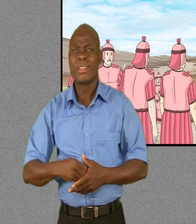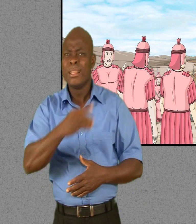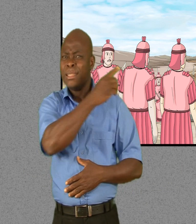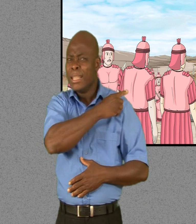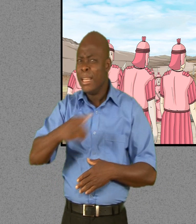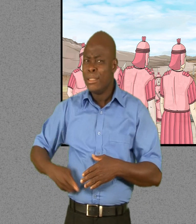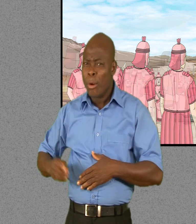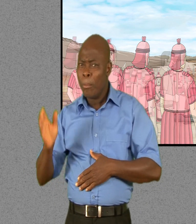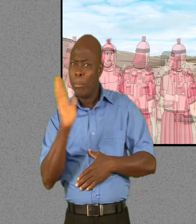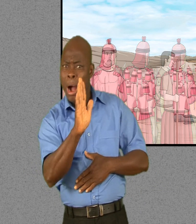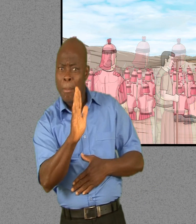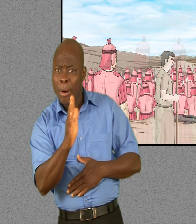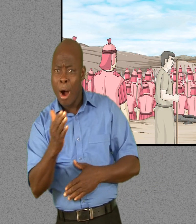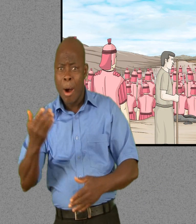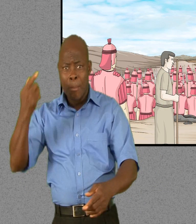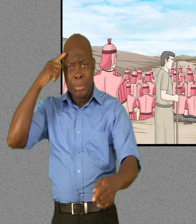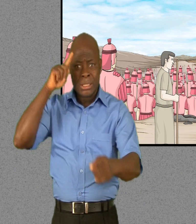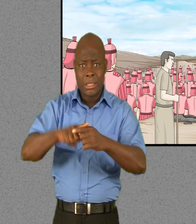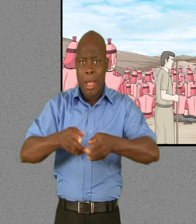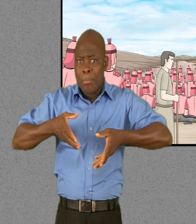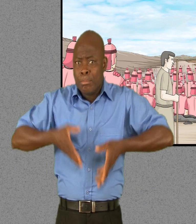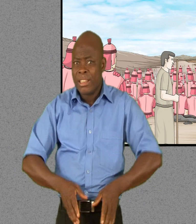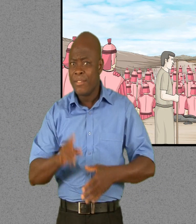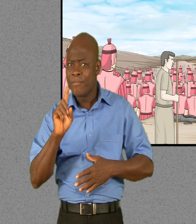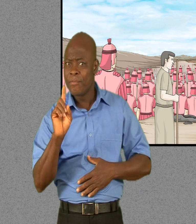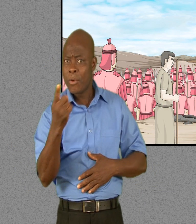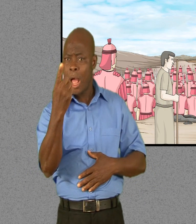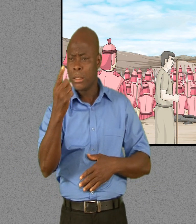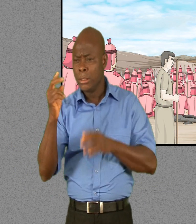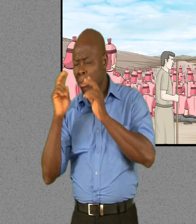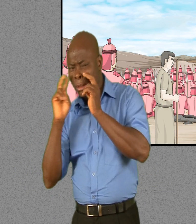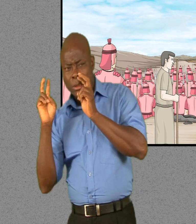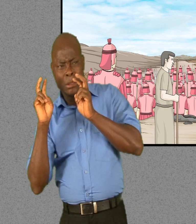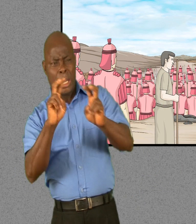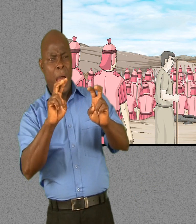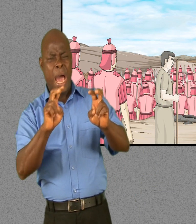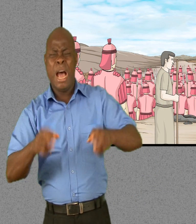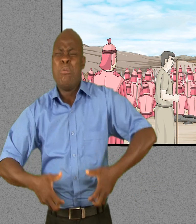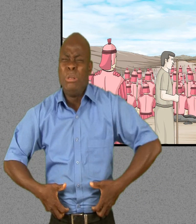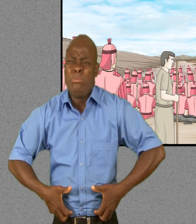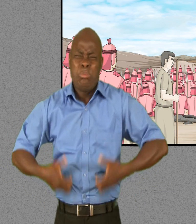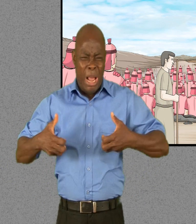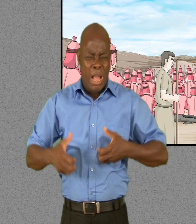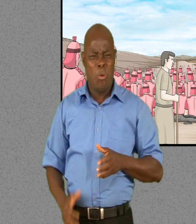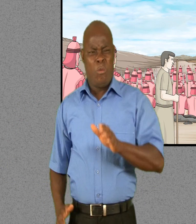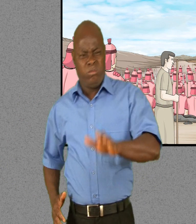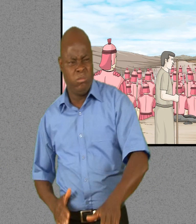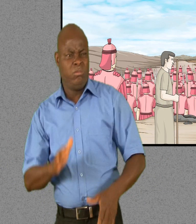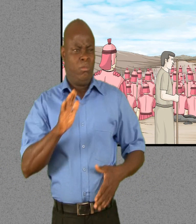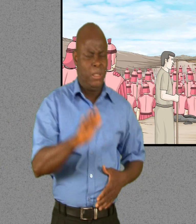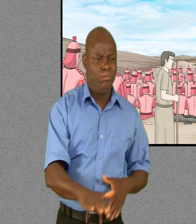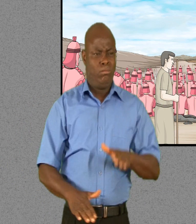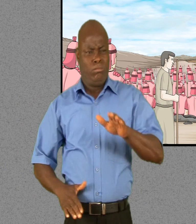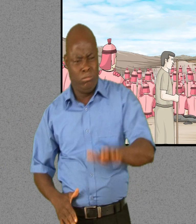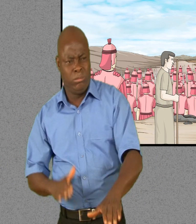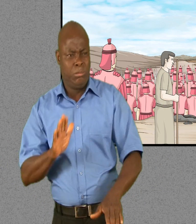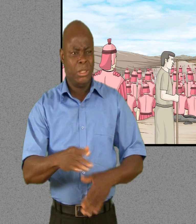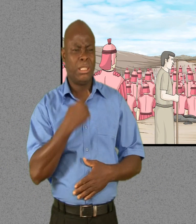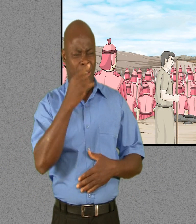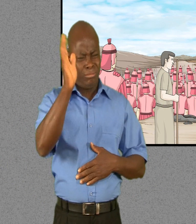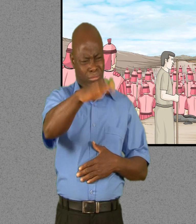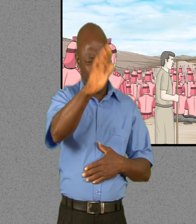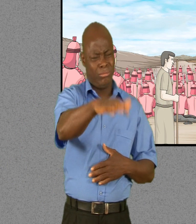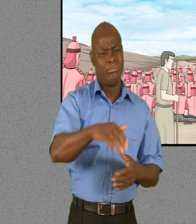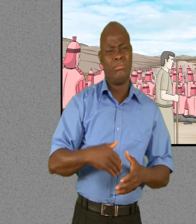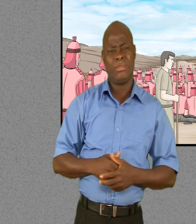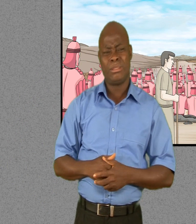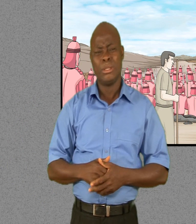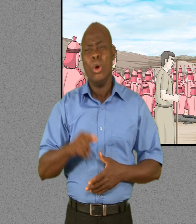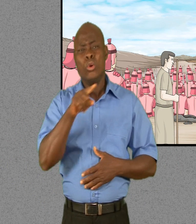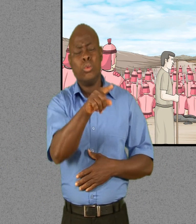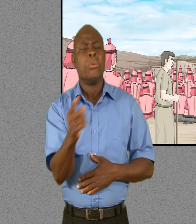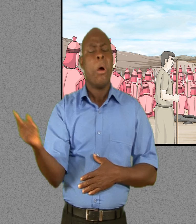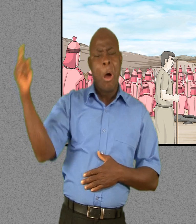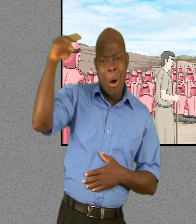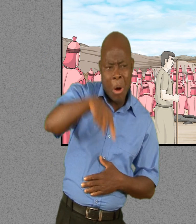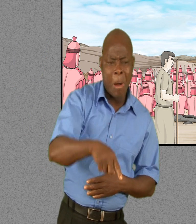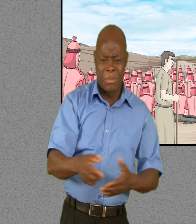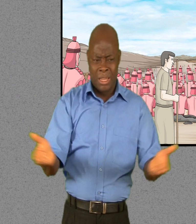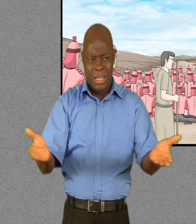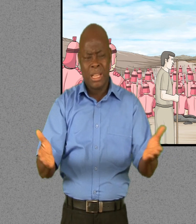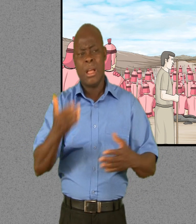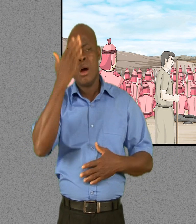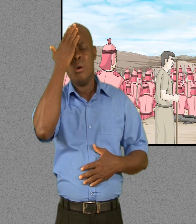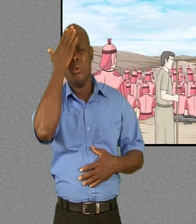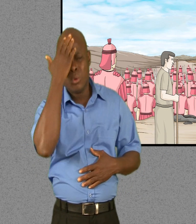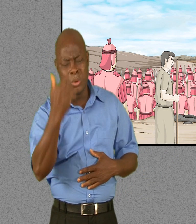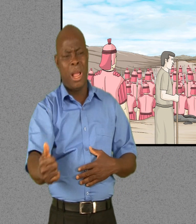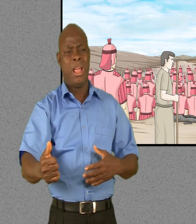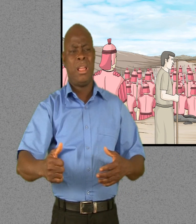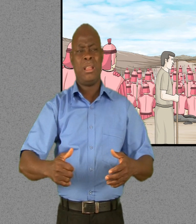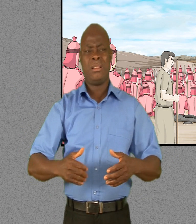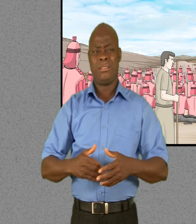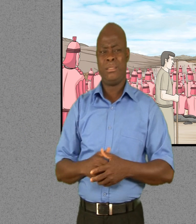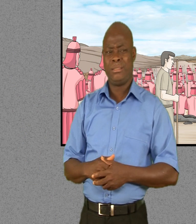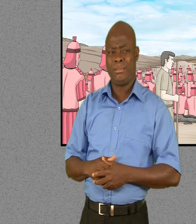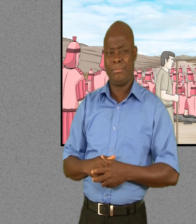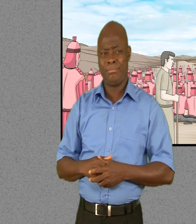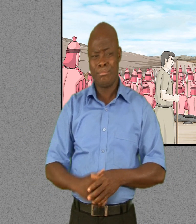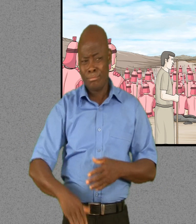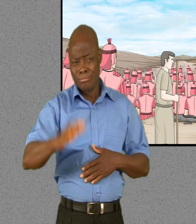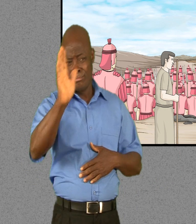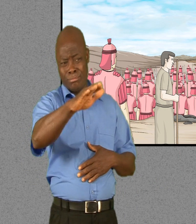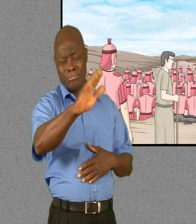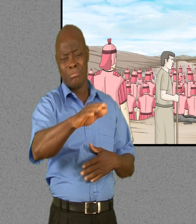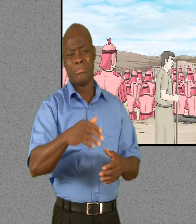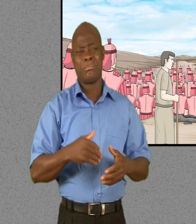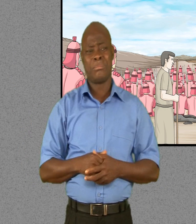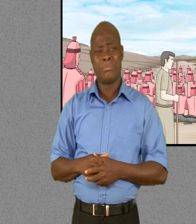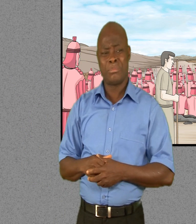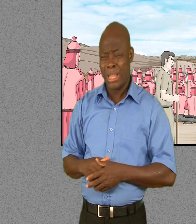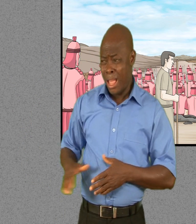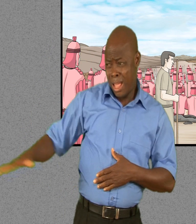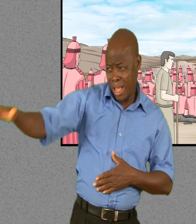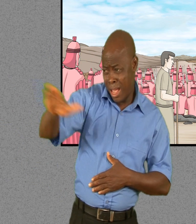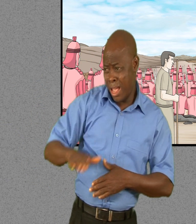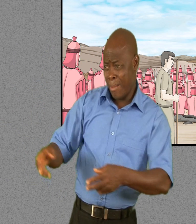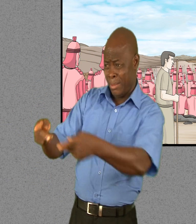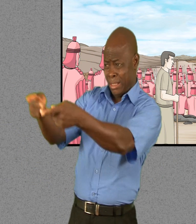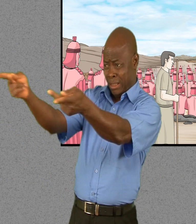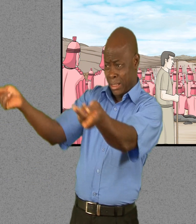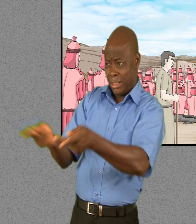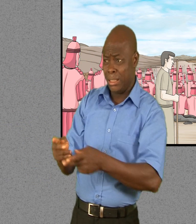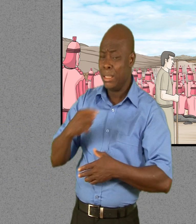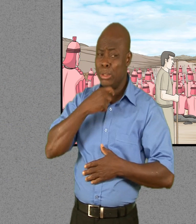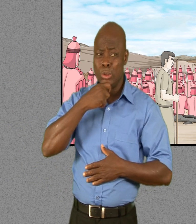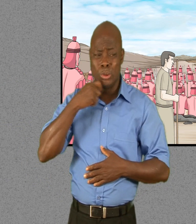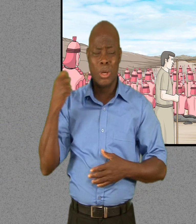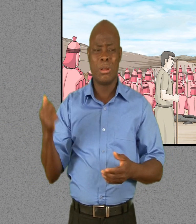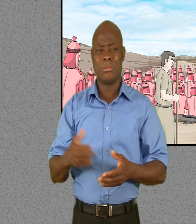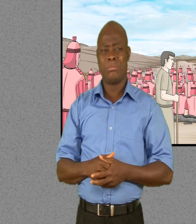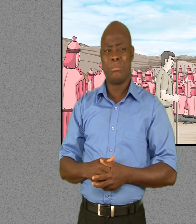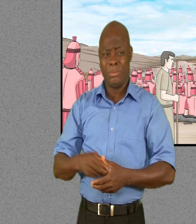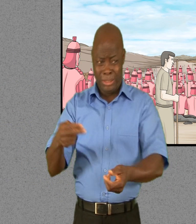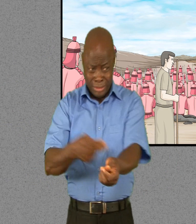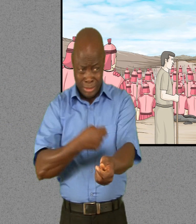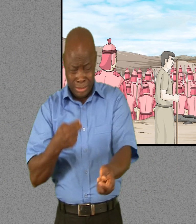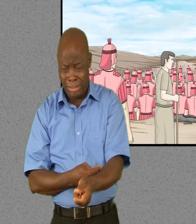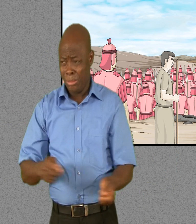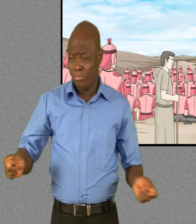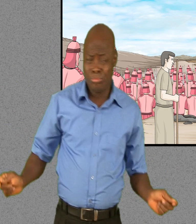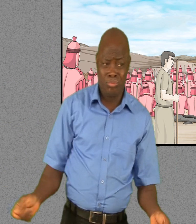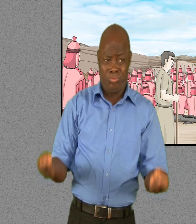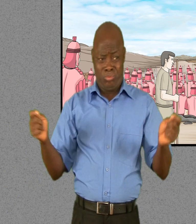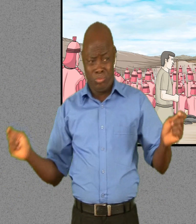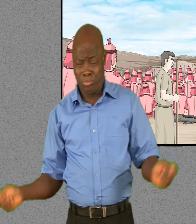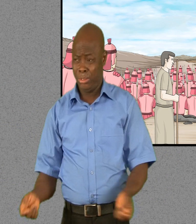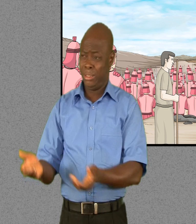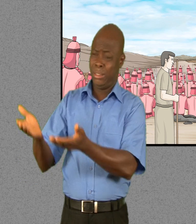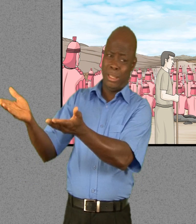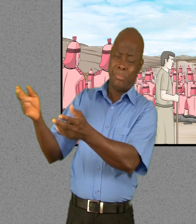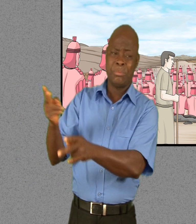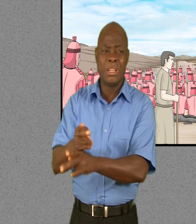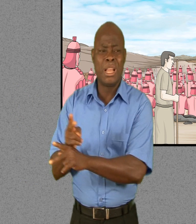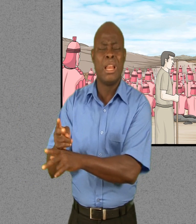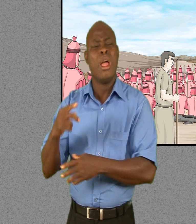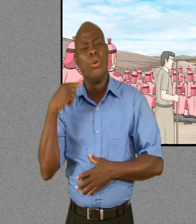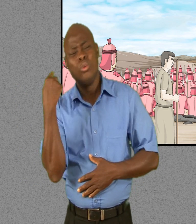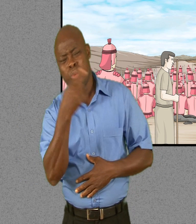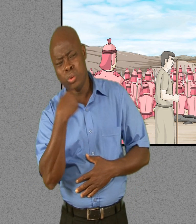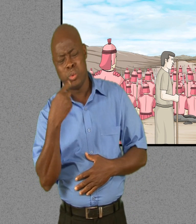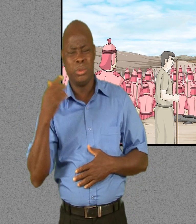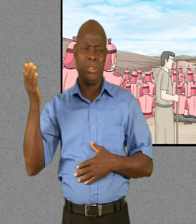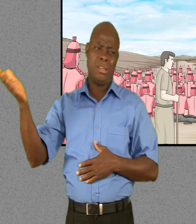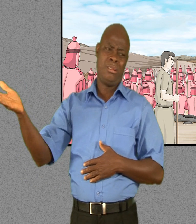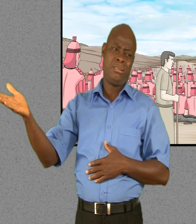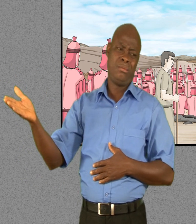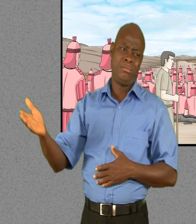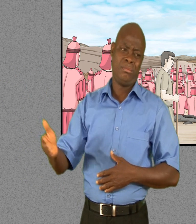Now when David’s oldest brother Eliab heard him speaking to the men, his anger burned against David. “Why have you come down here?”